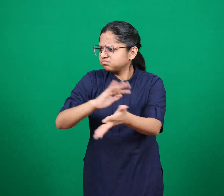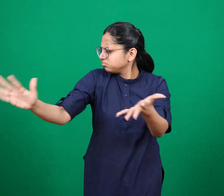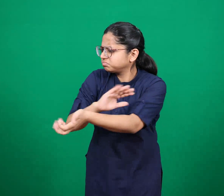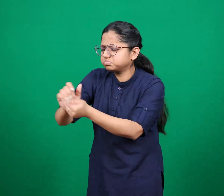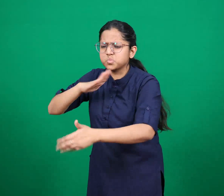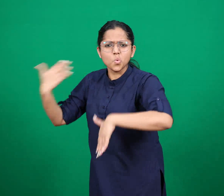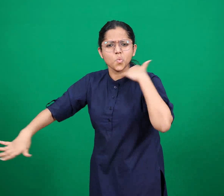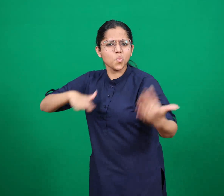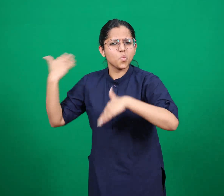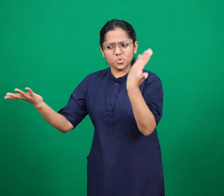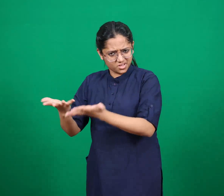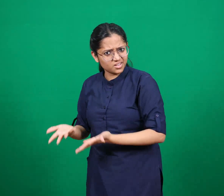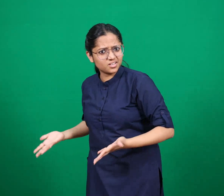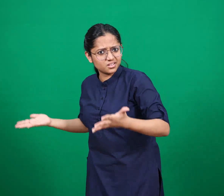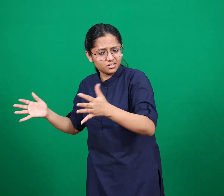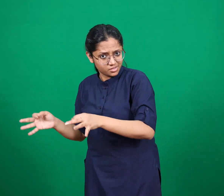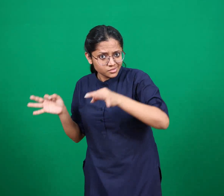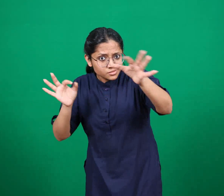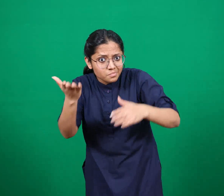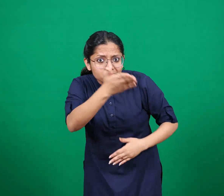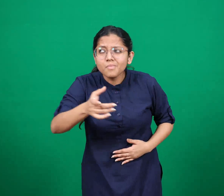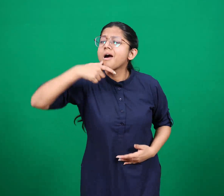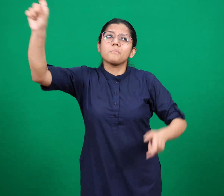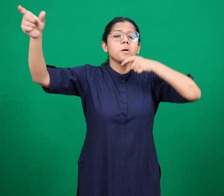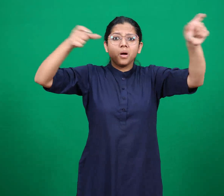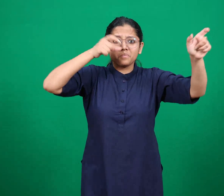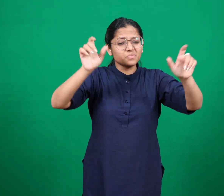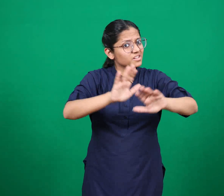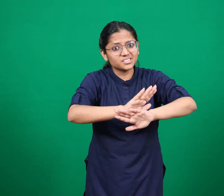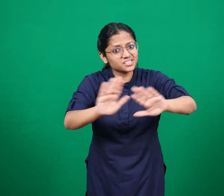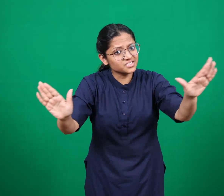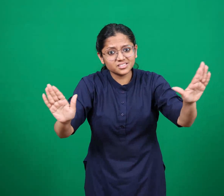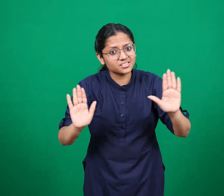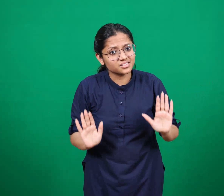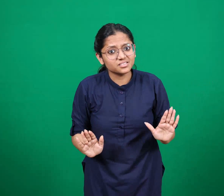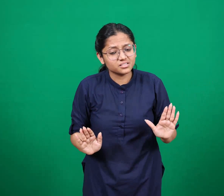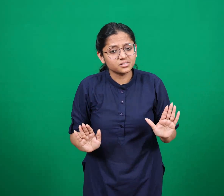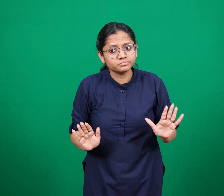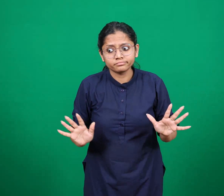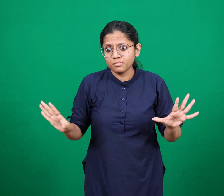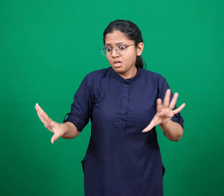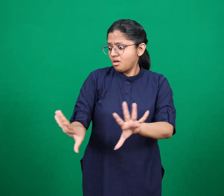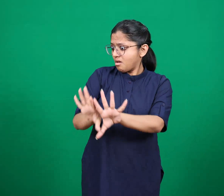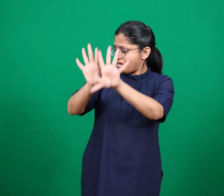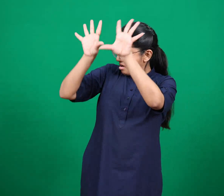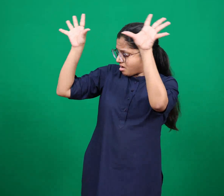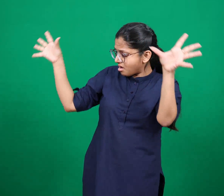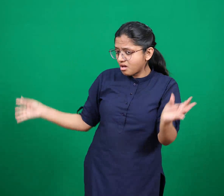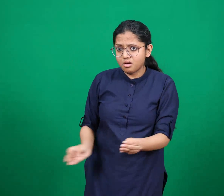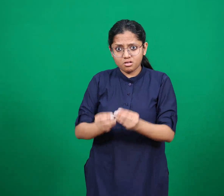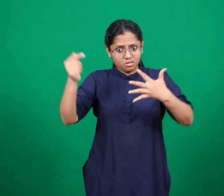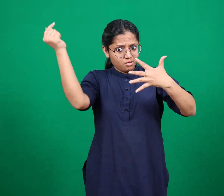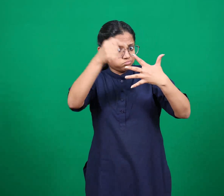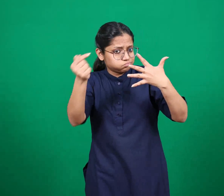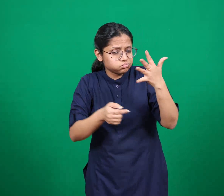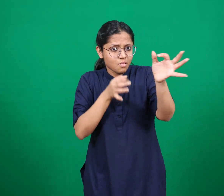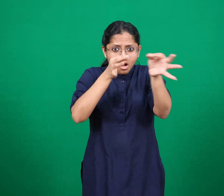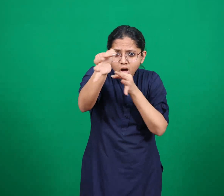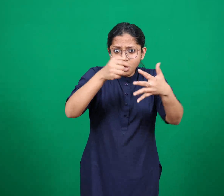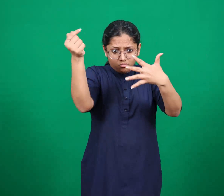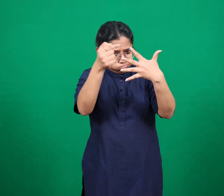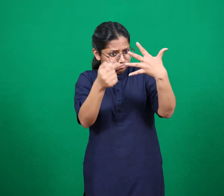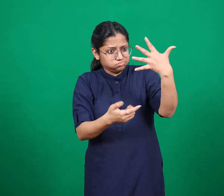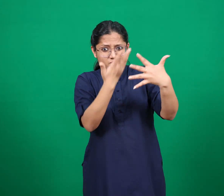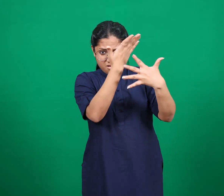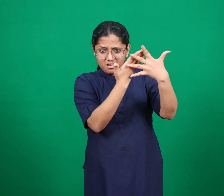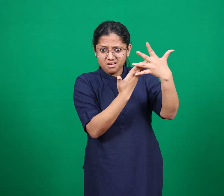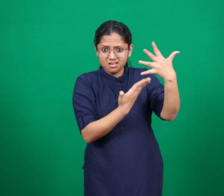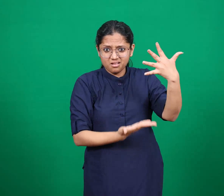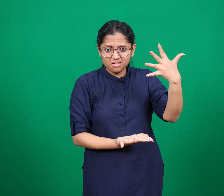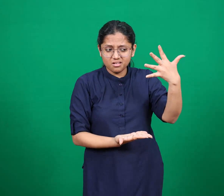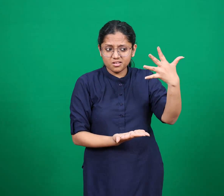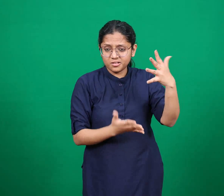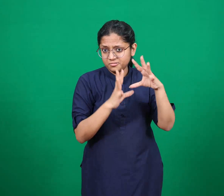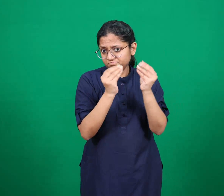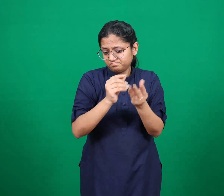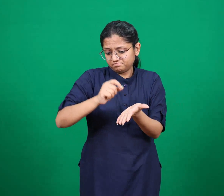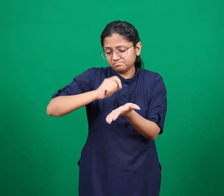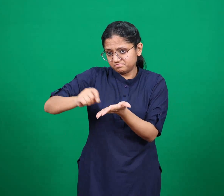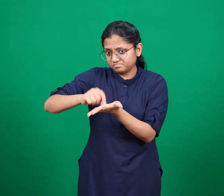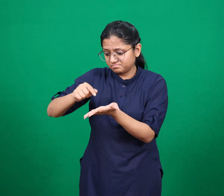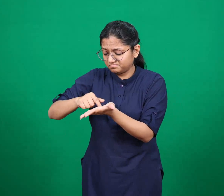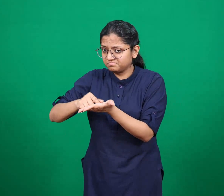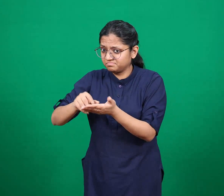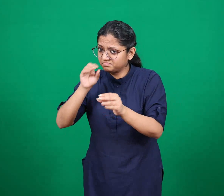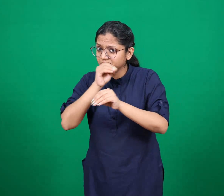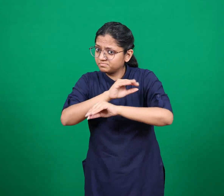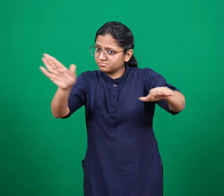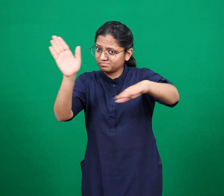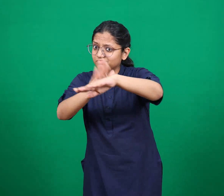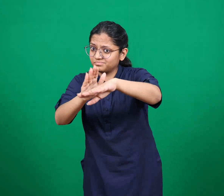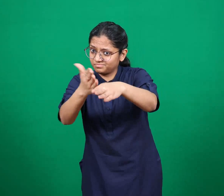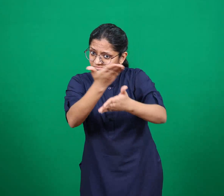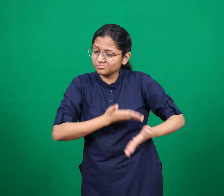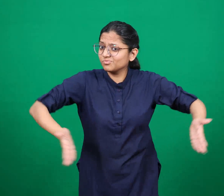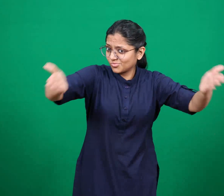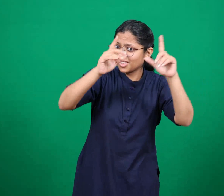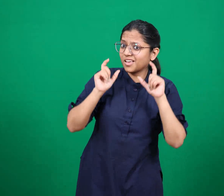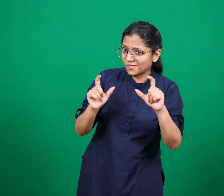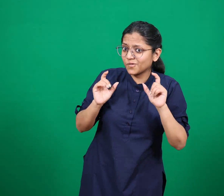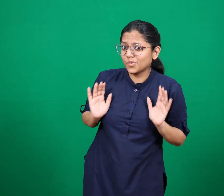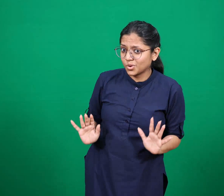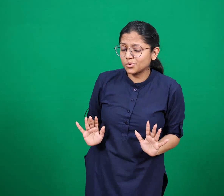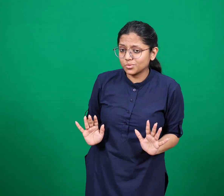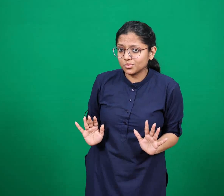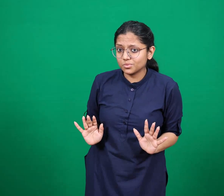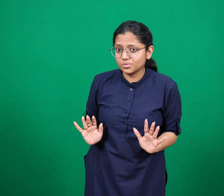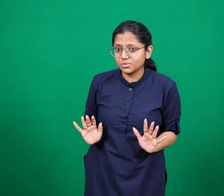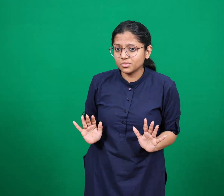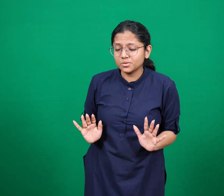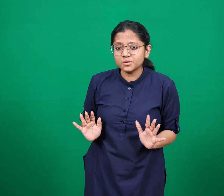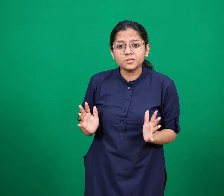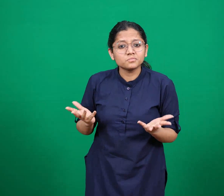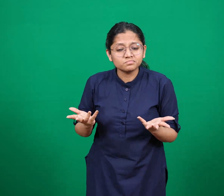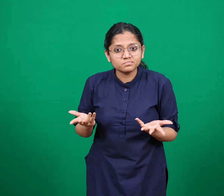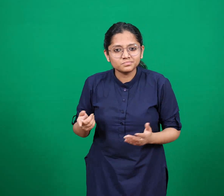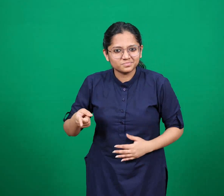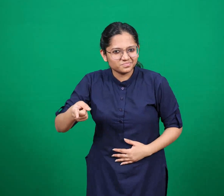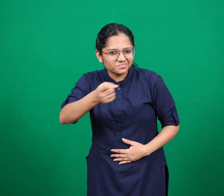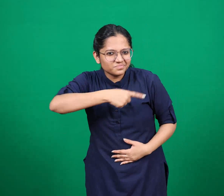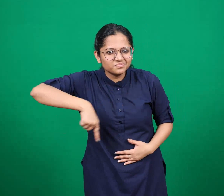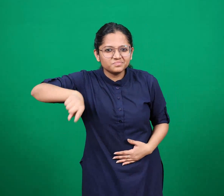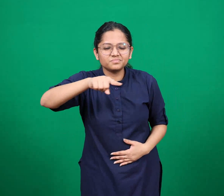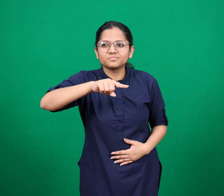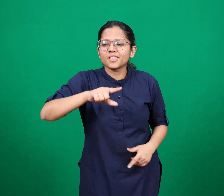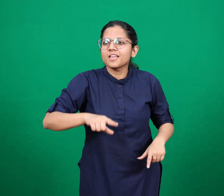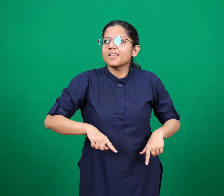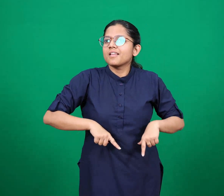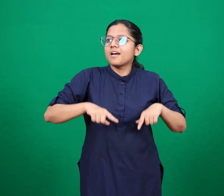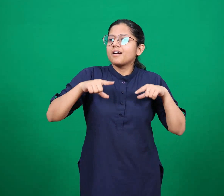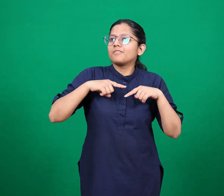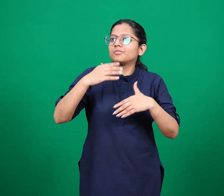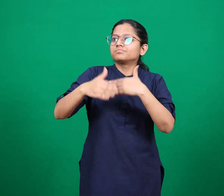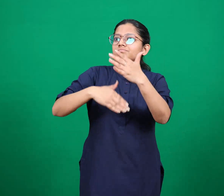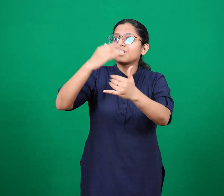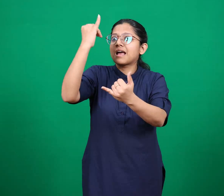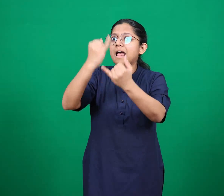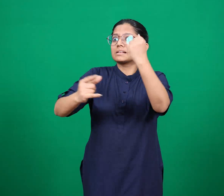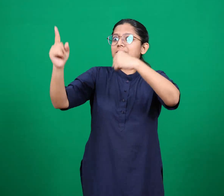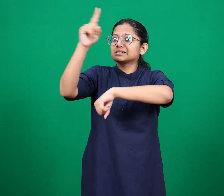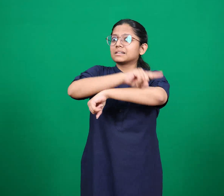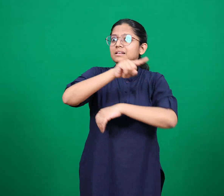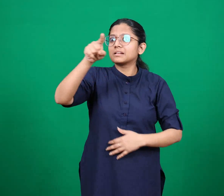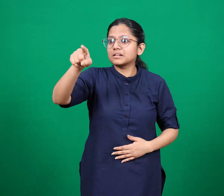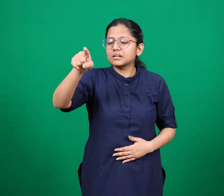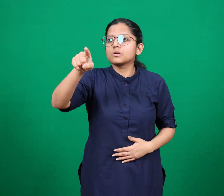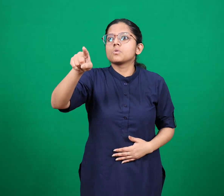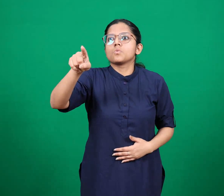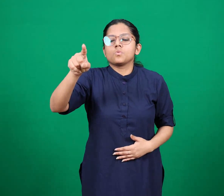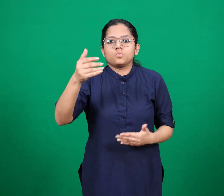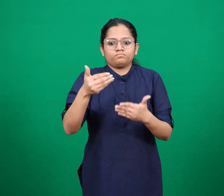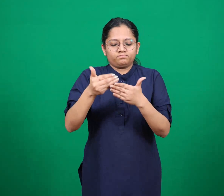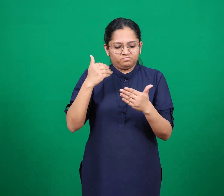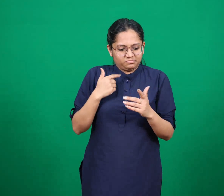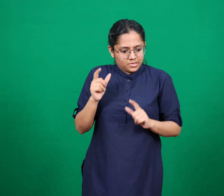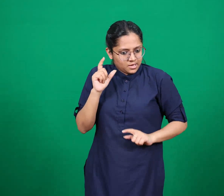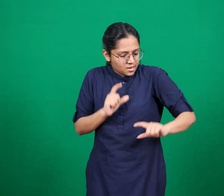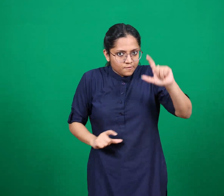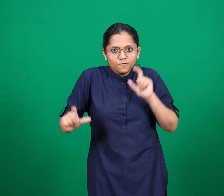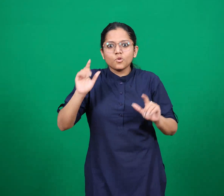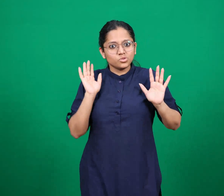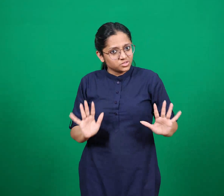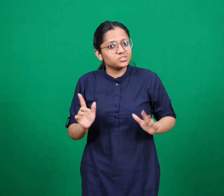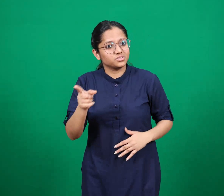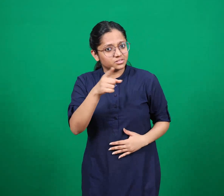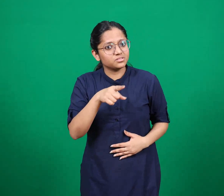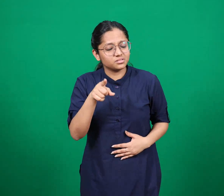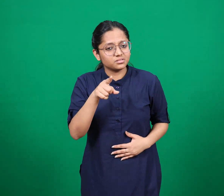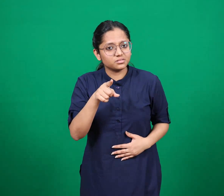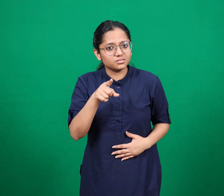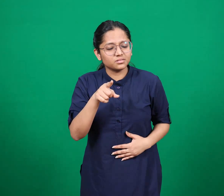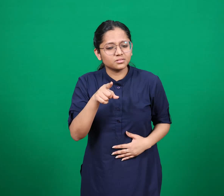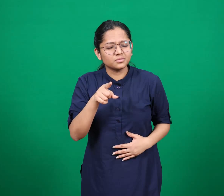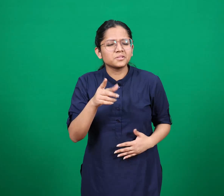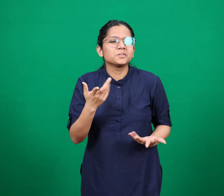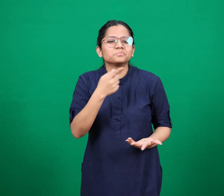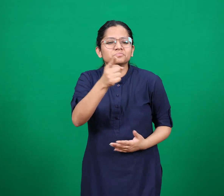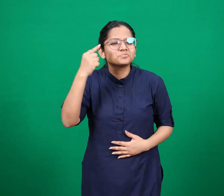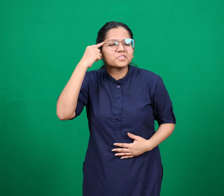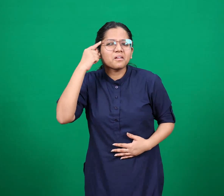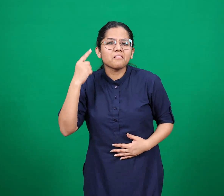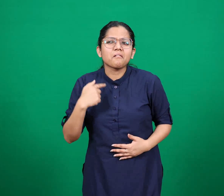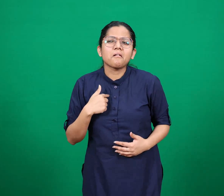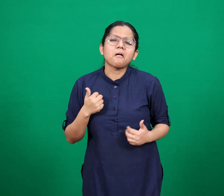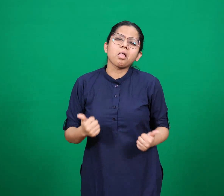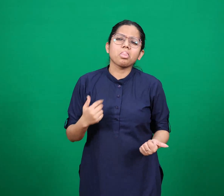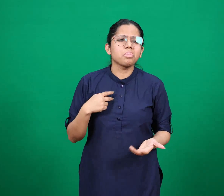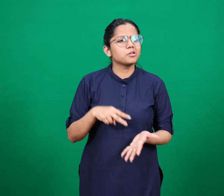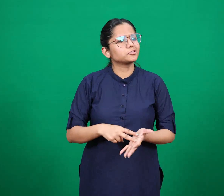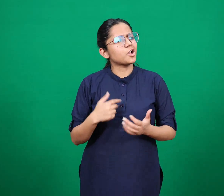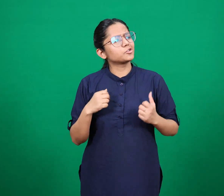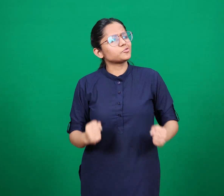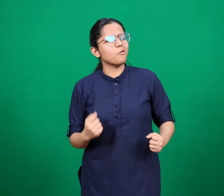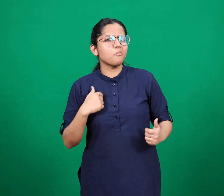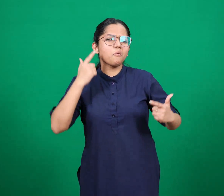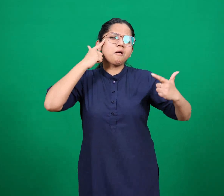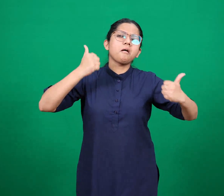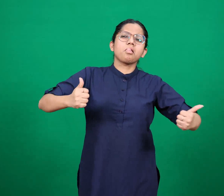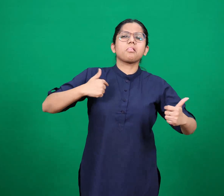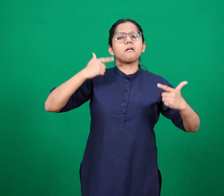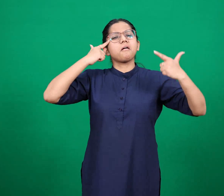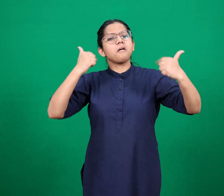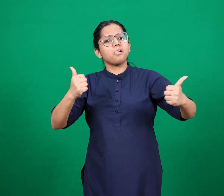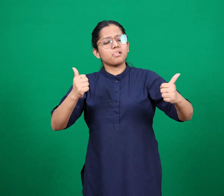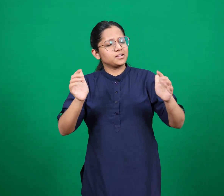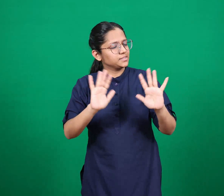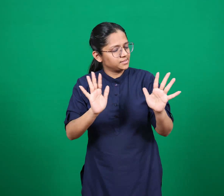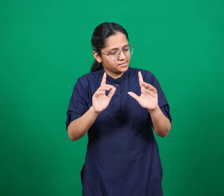Now these things happened to them as examples and were written down as warnings for us, on whom the fulfillment of the ages has come.